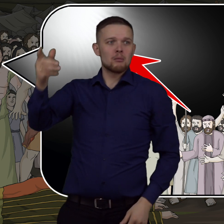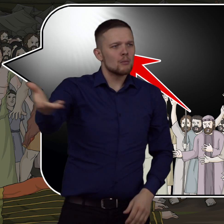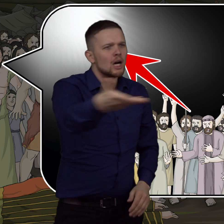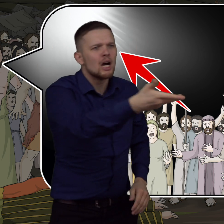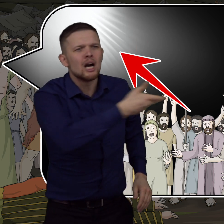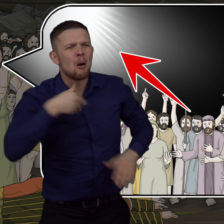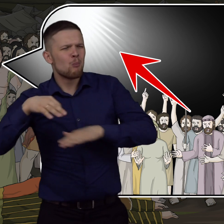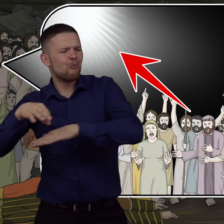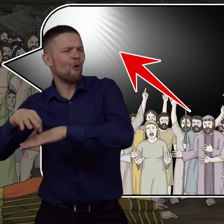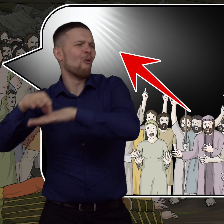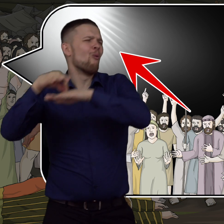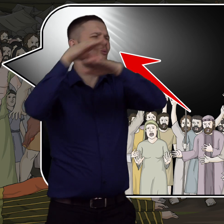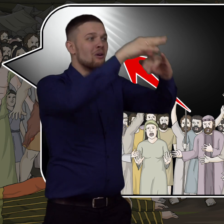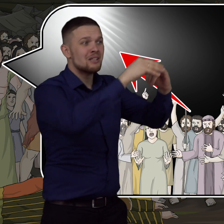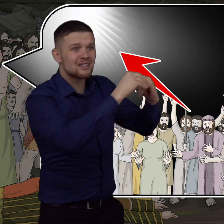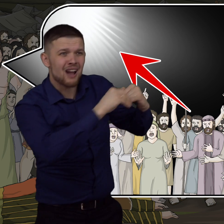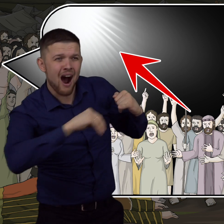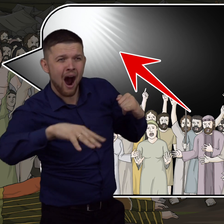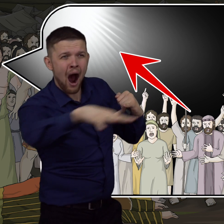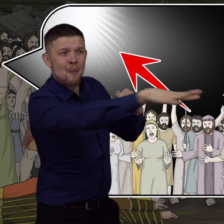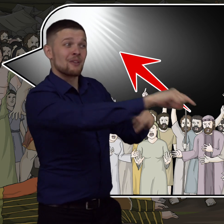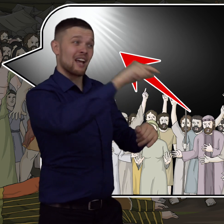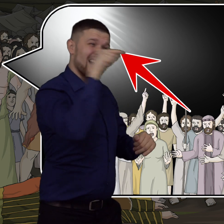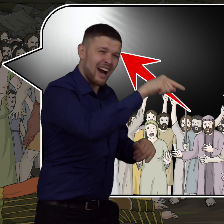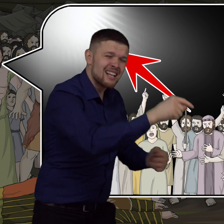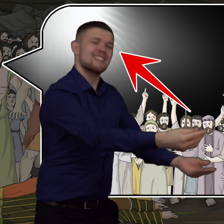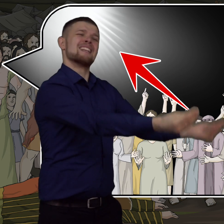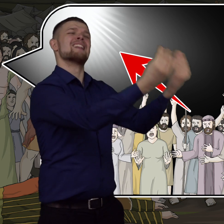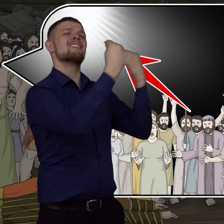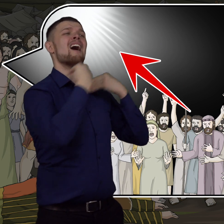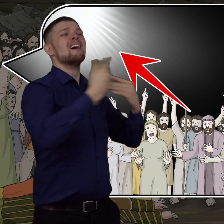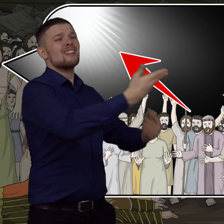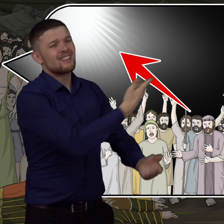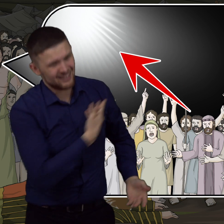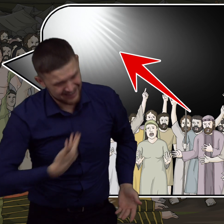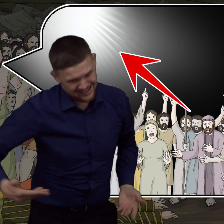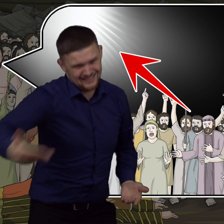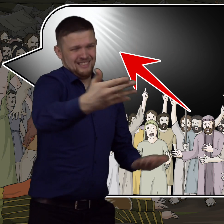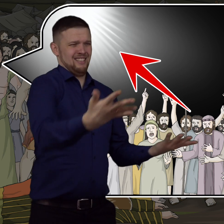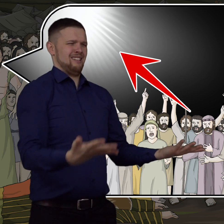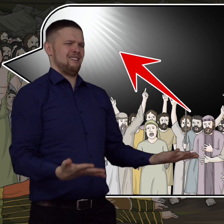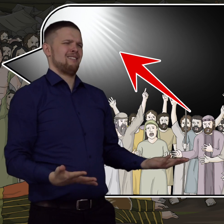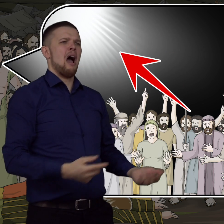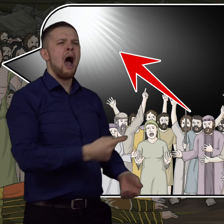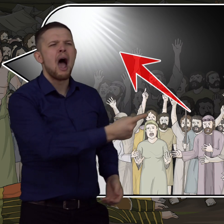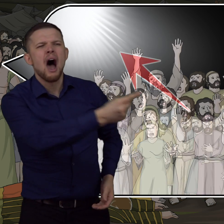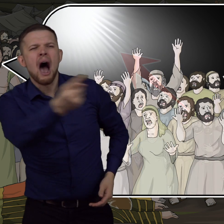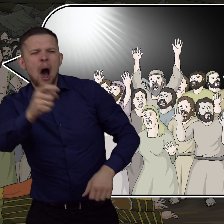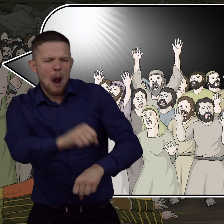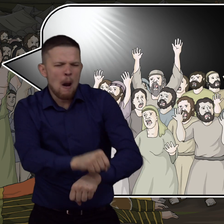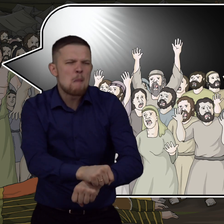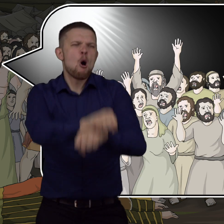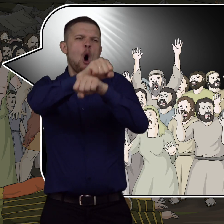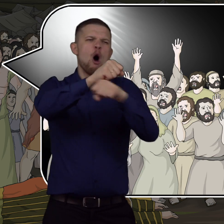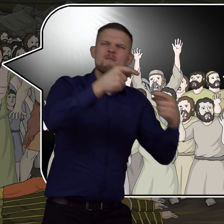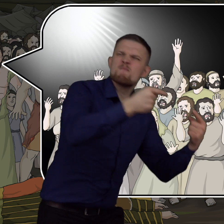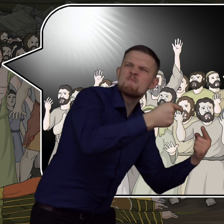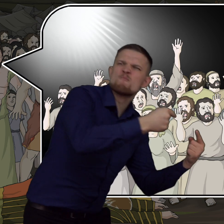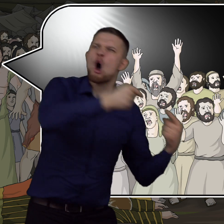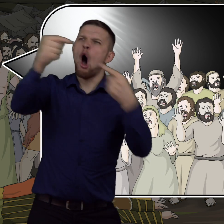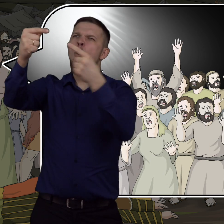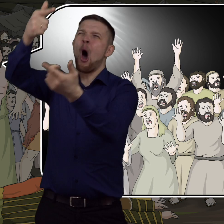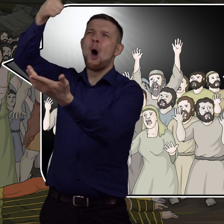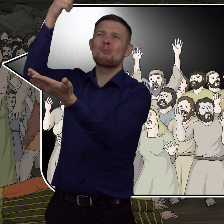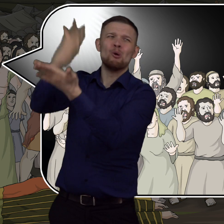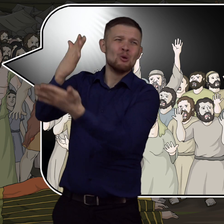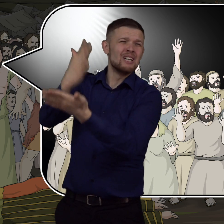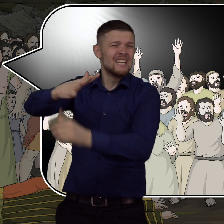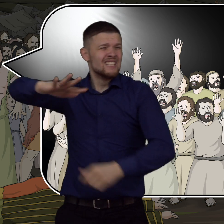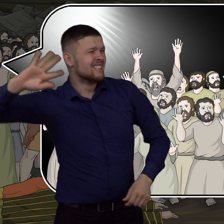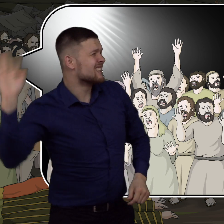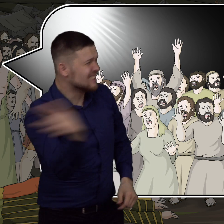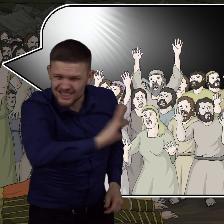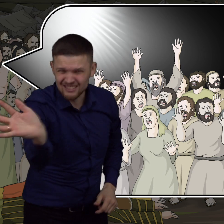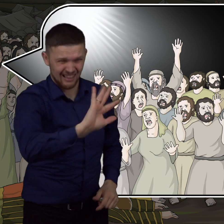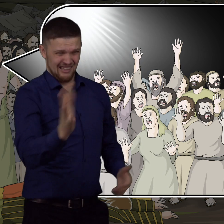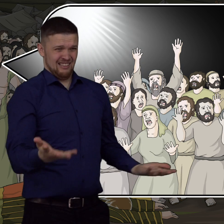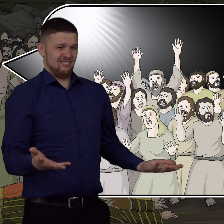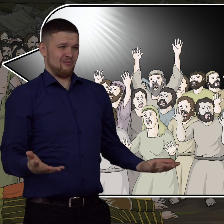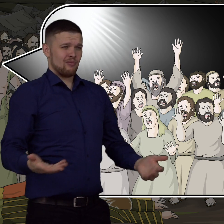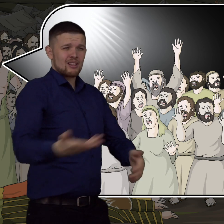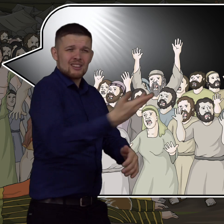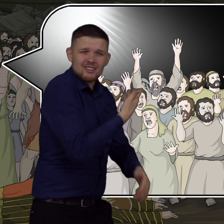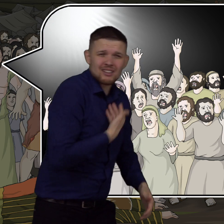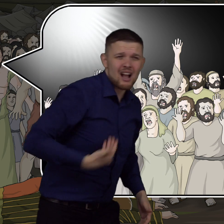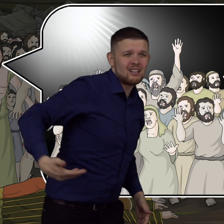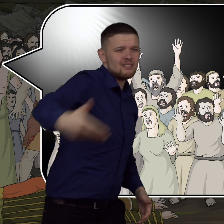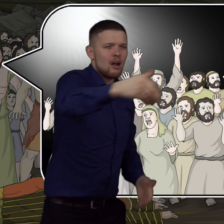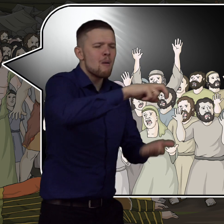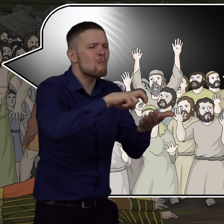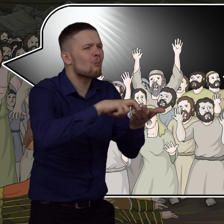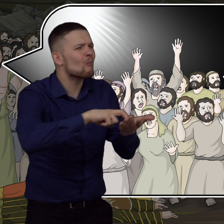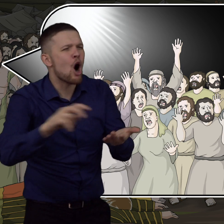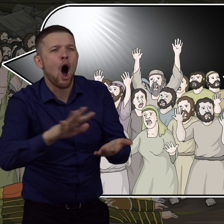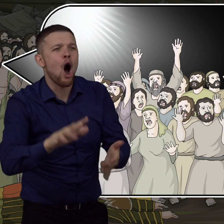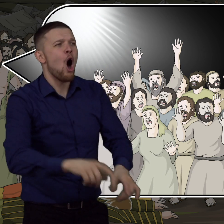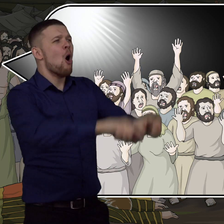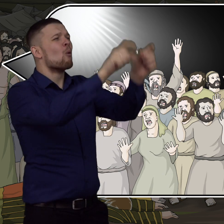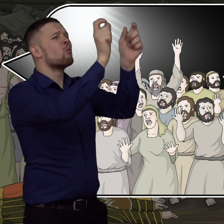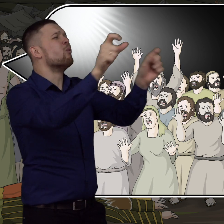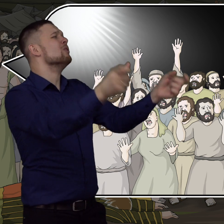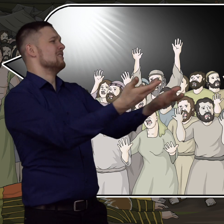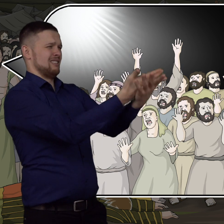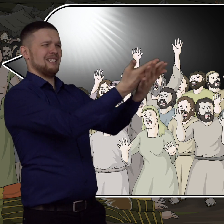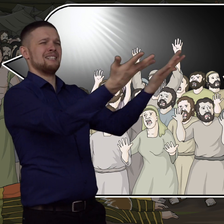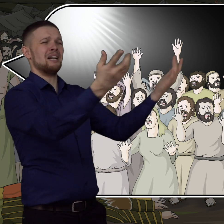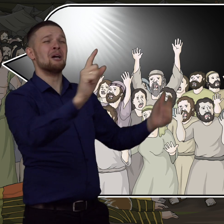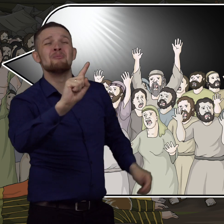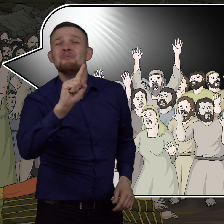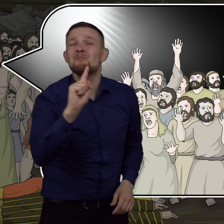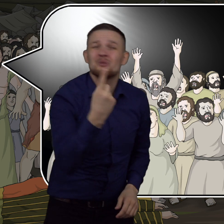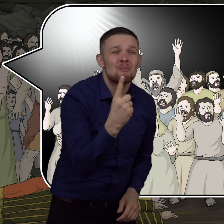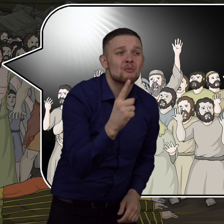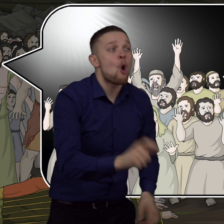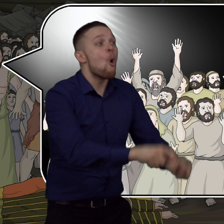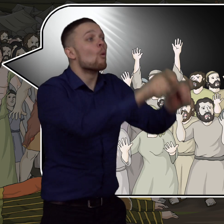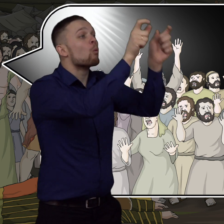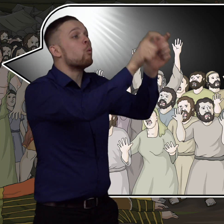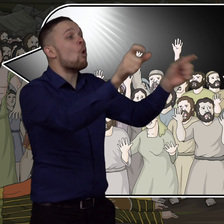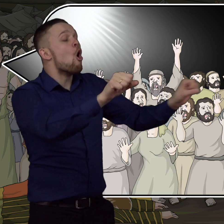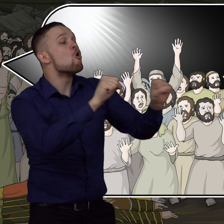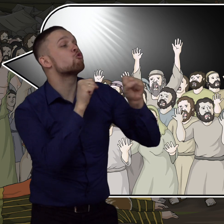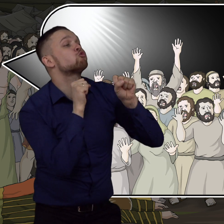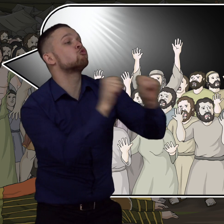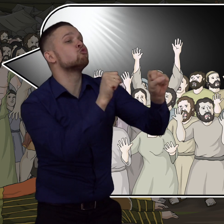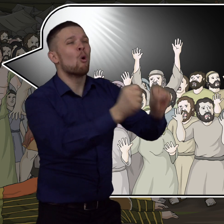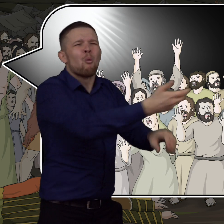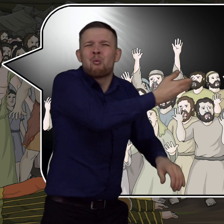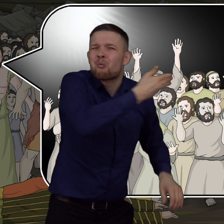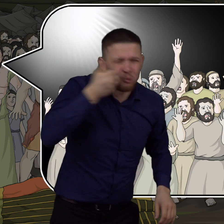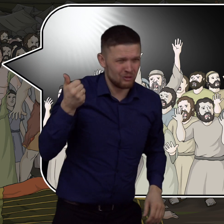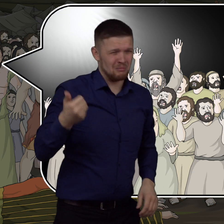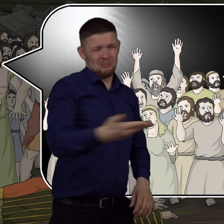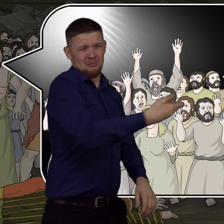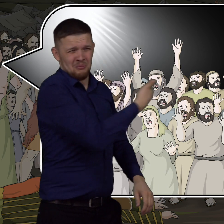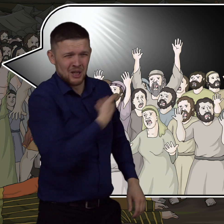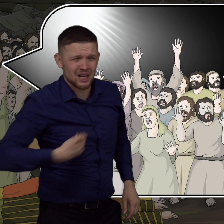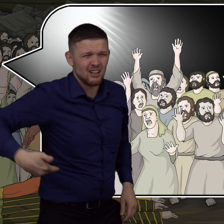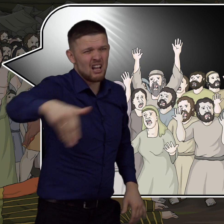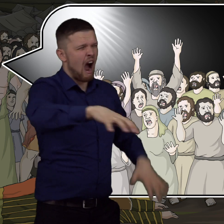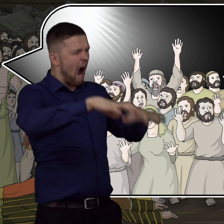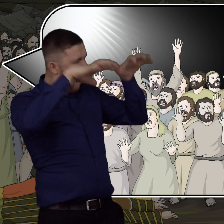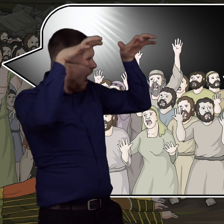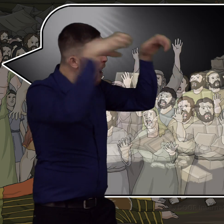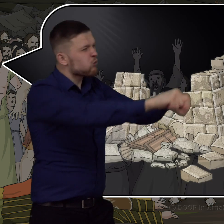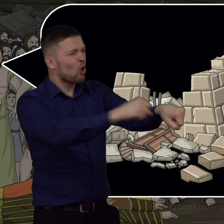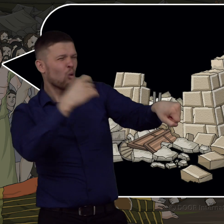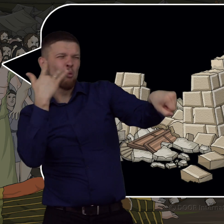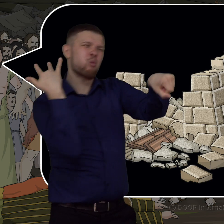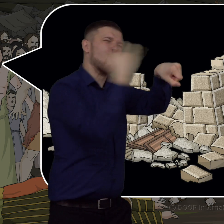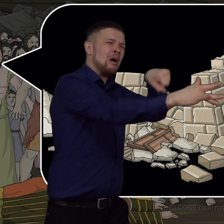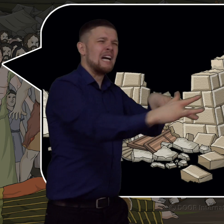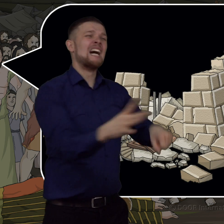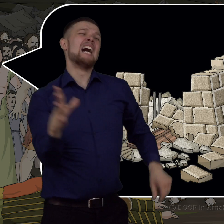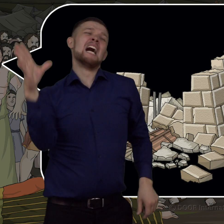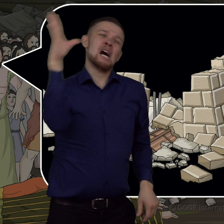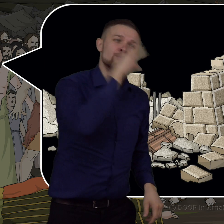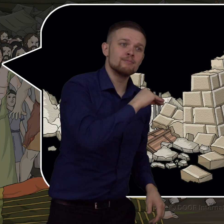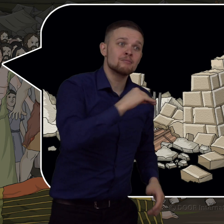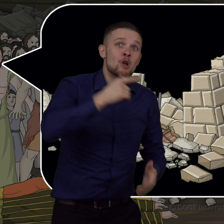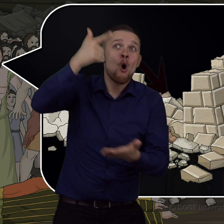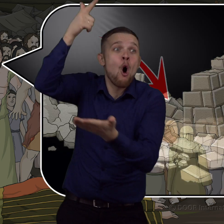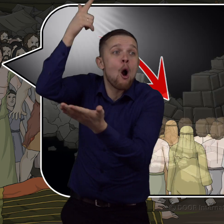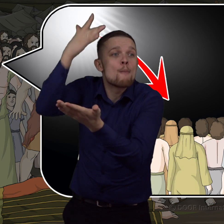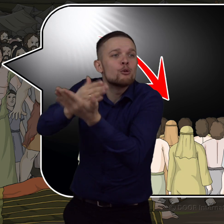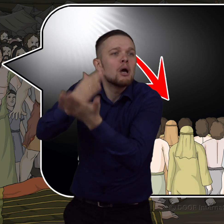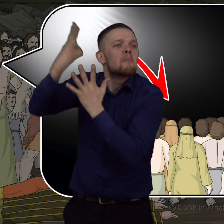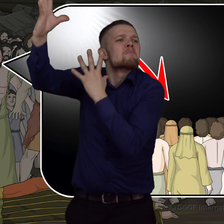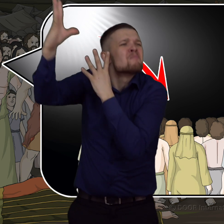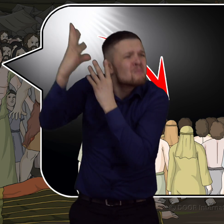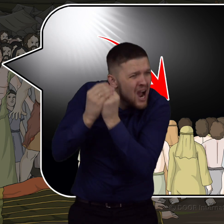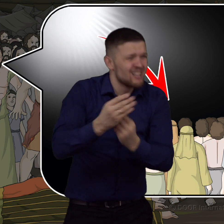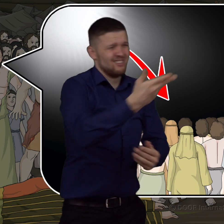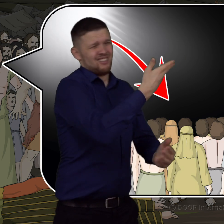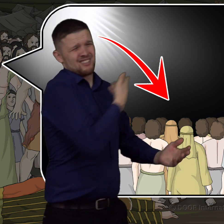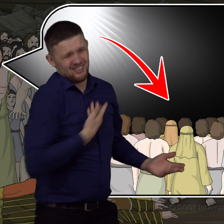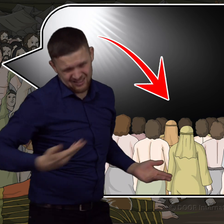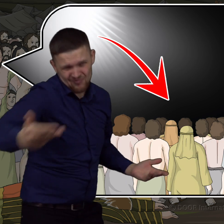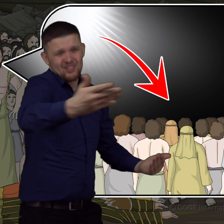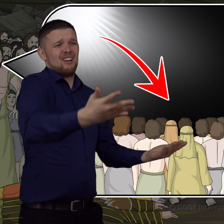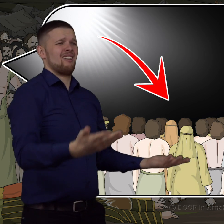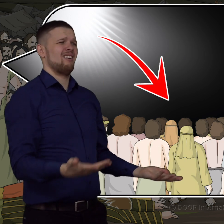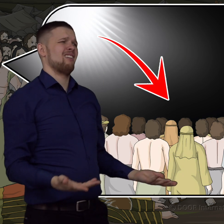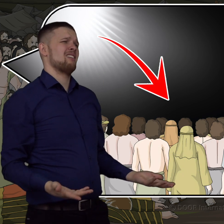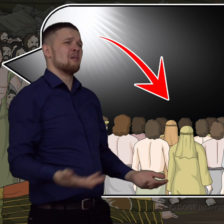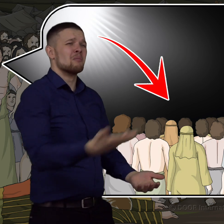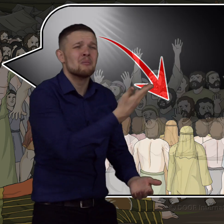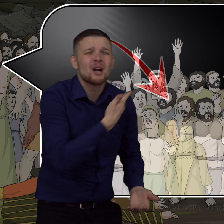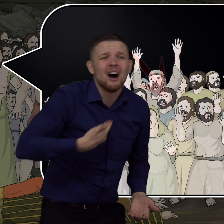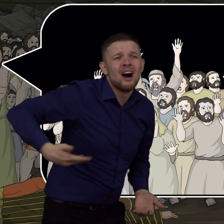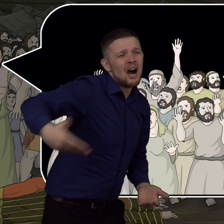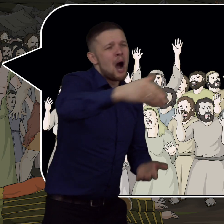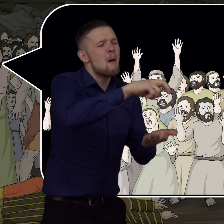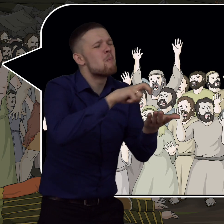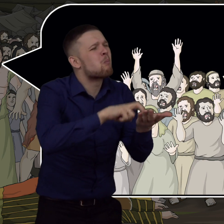Only do not rebel against the LORD, and do not be afraid of the people of the land, for they will be like bread for us.